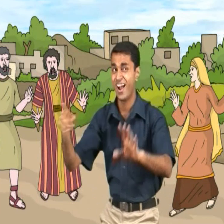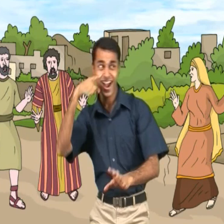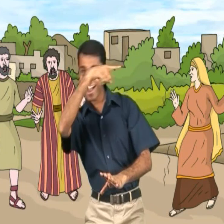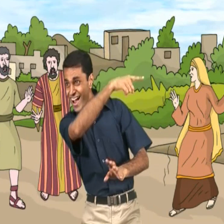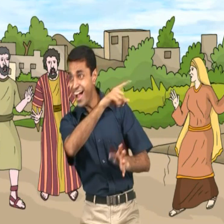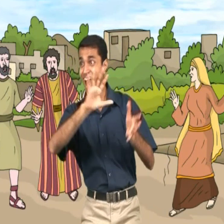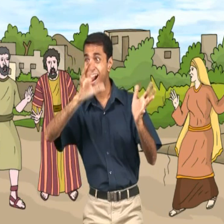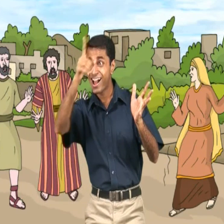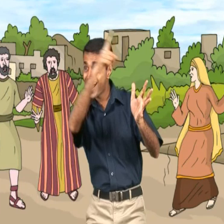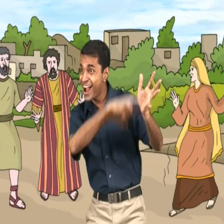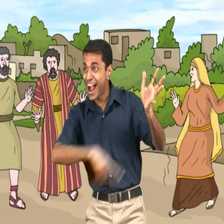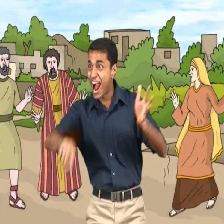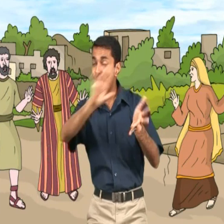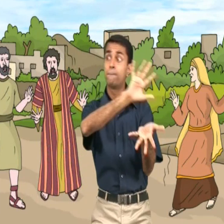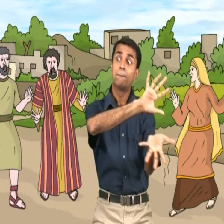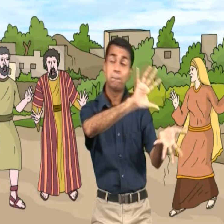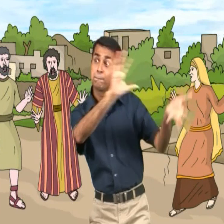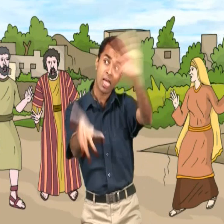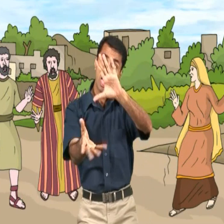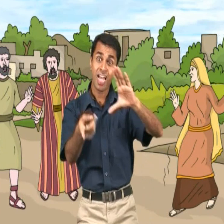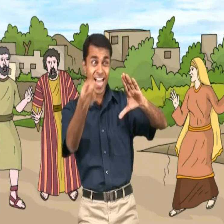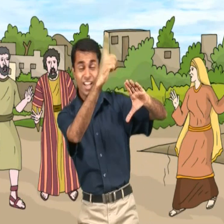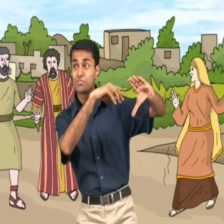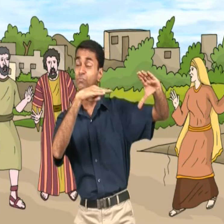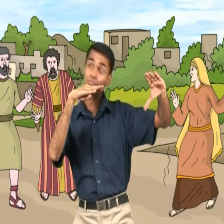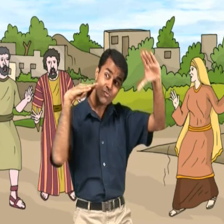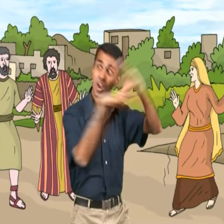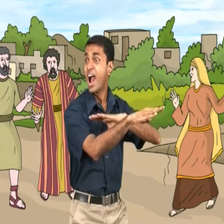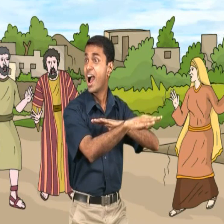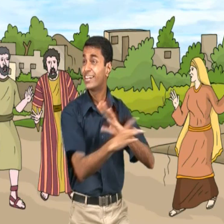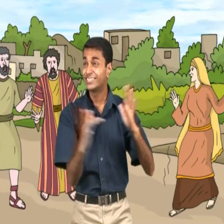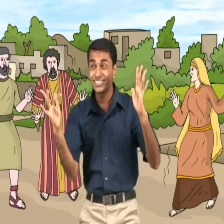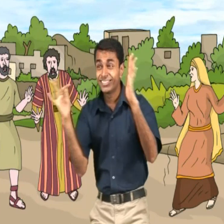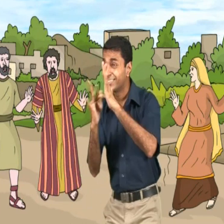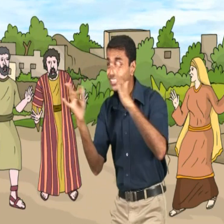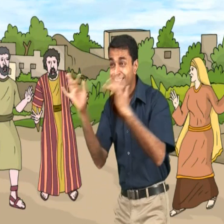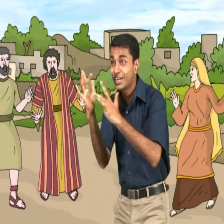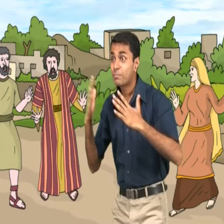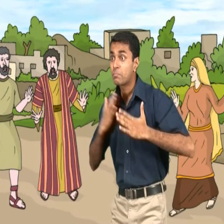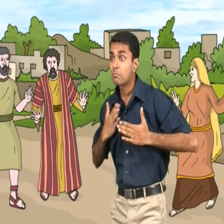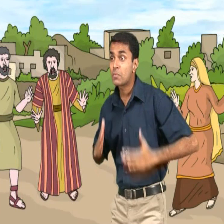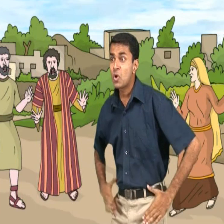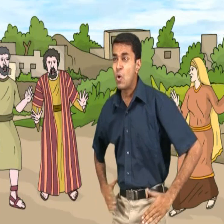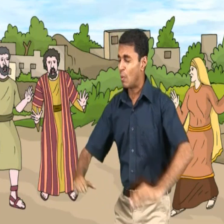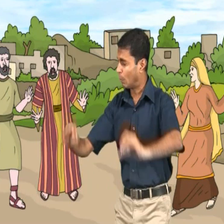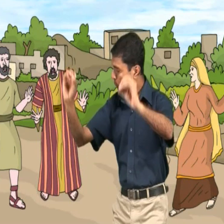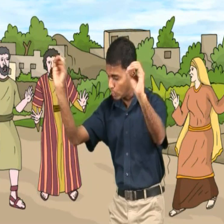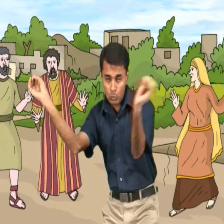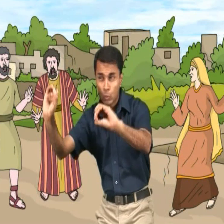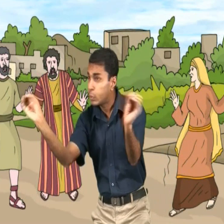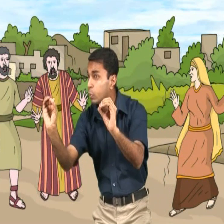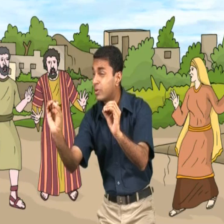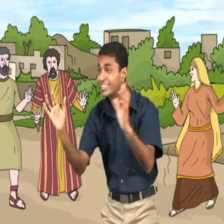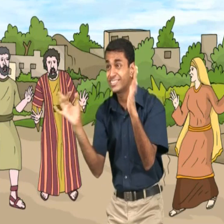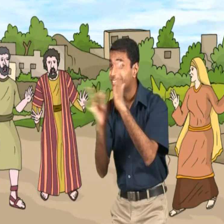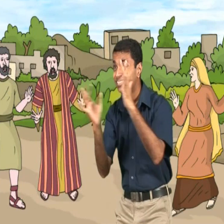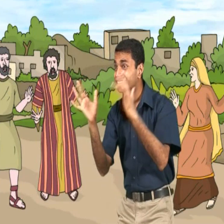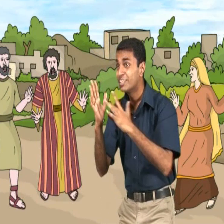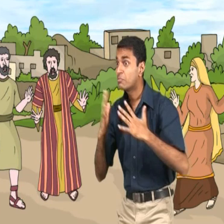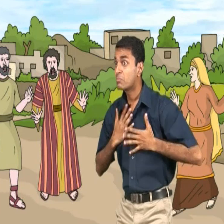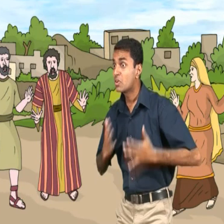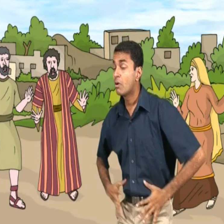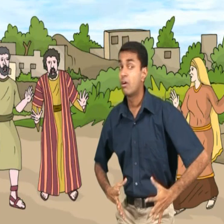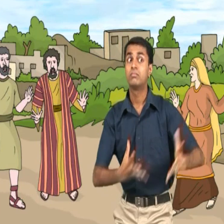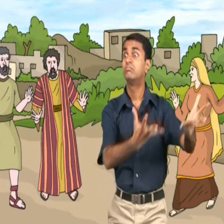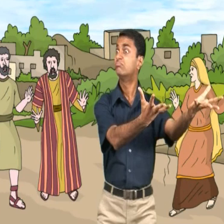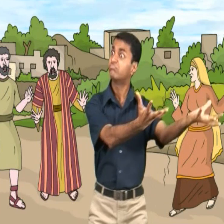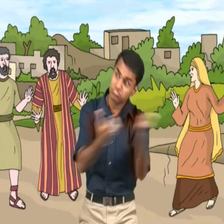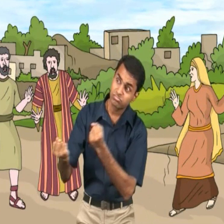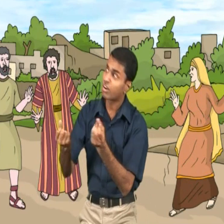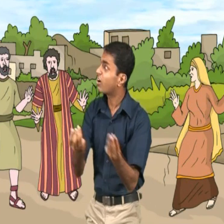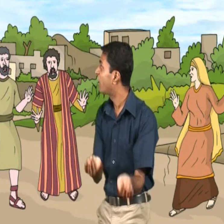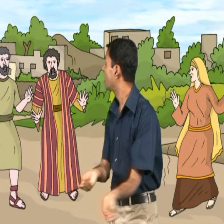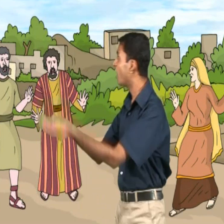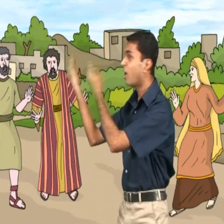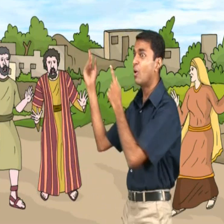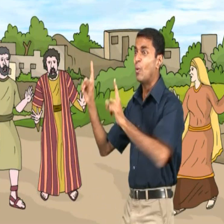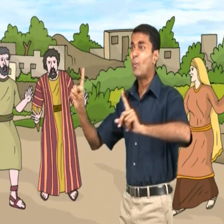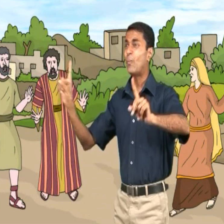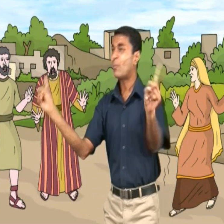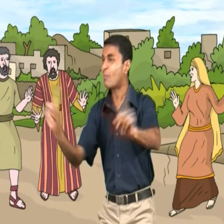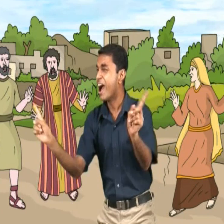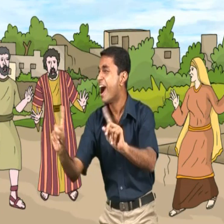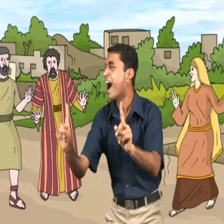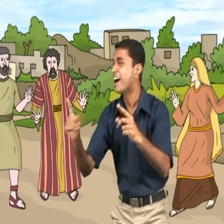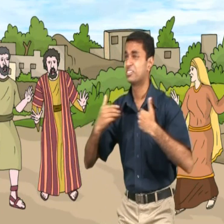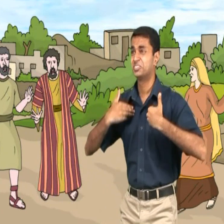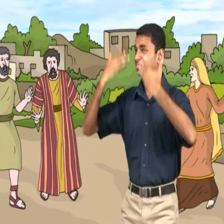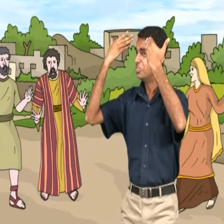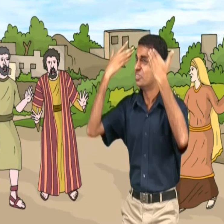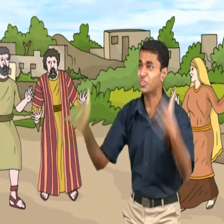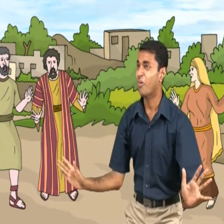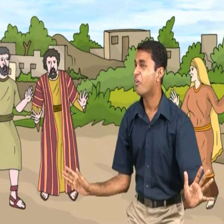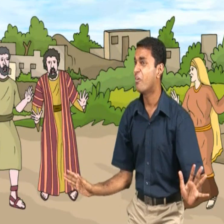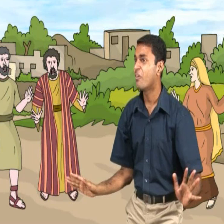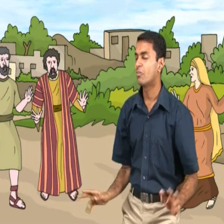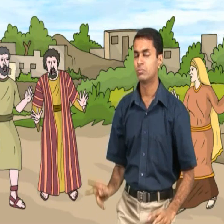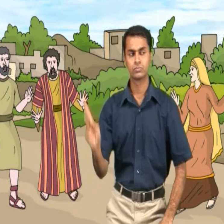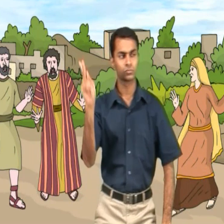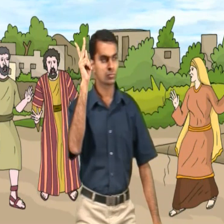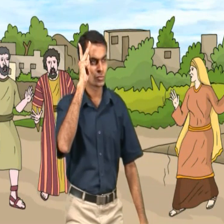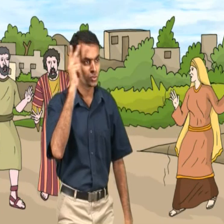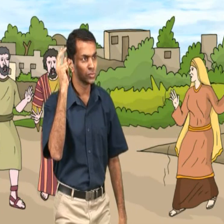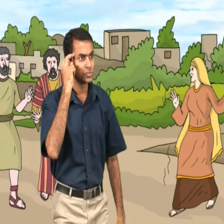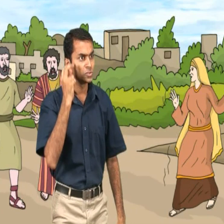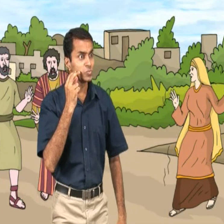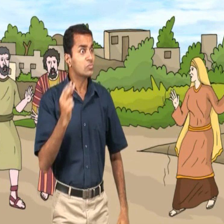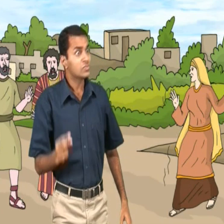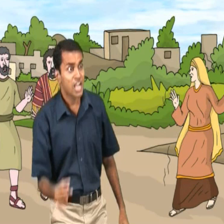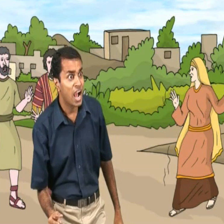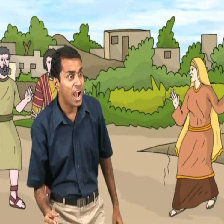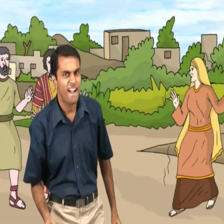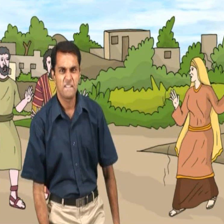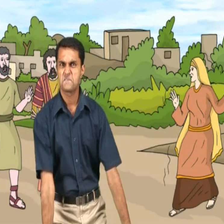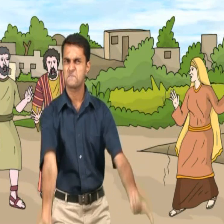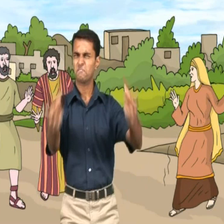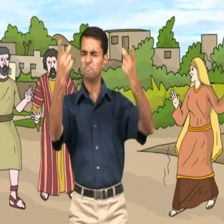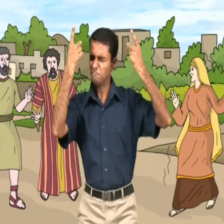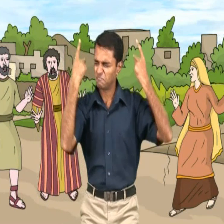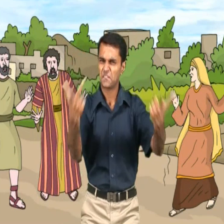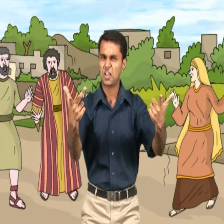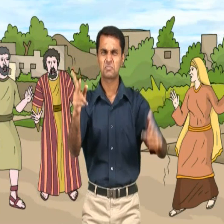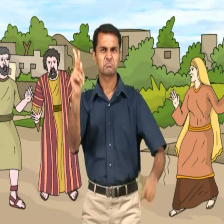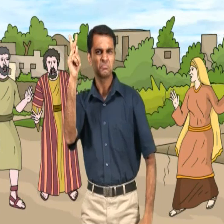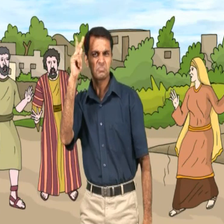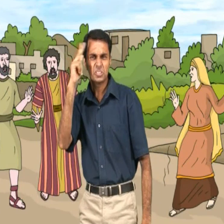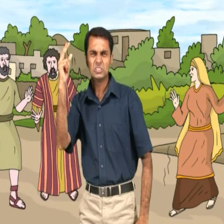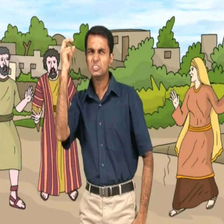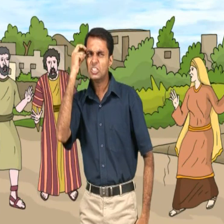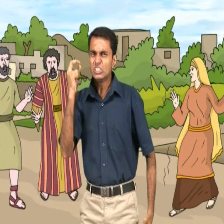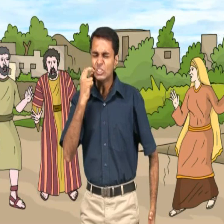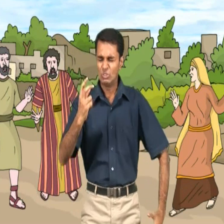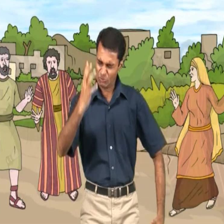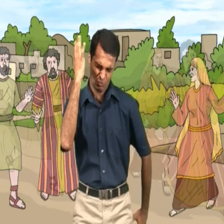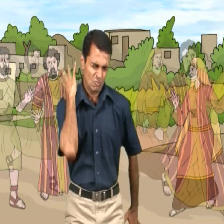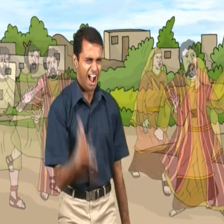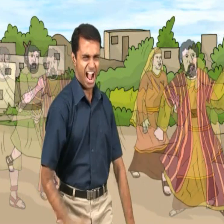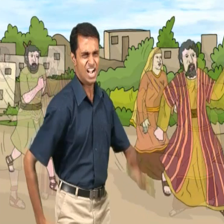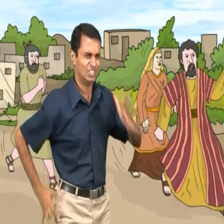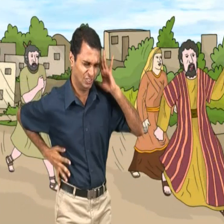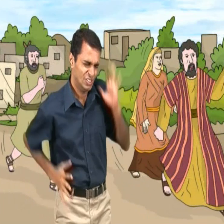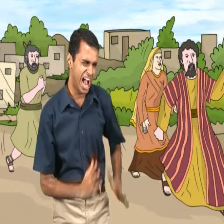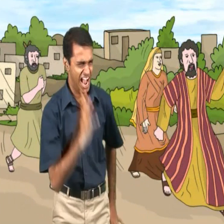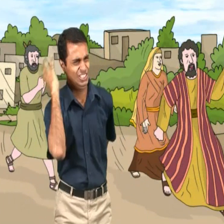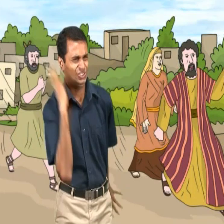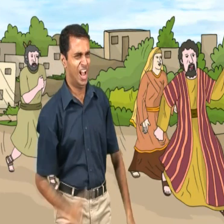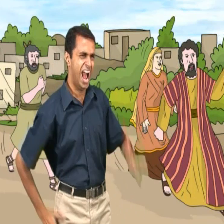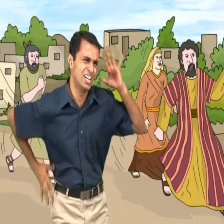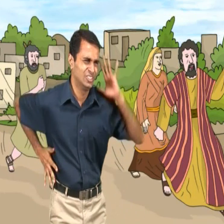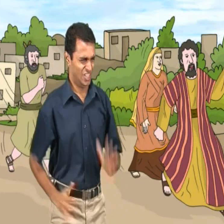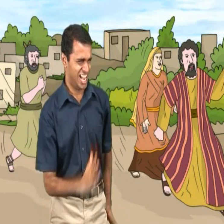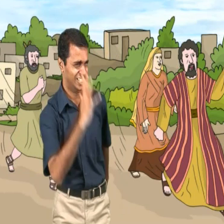“They have taken the Lord out of the tomb,” she said, “and we do not know where they have put Him!”